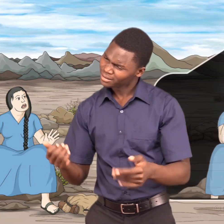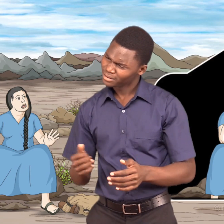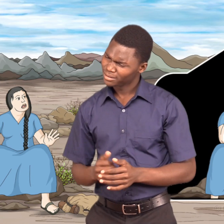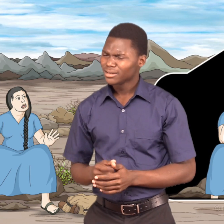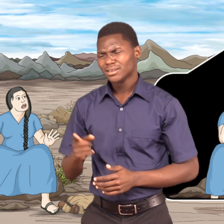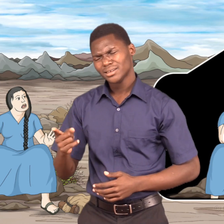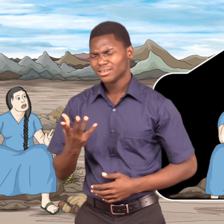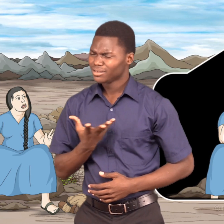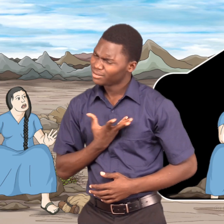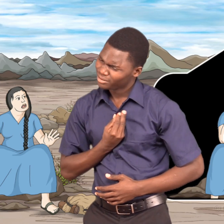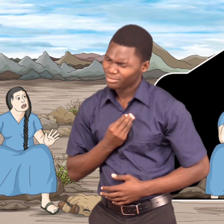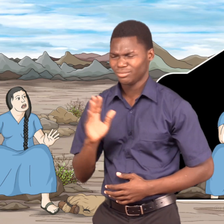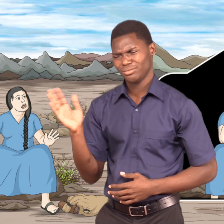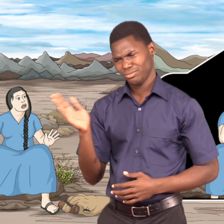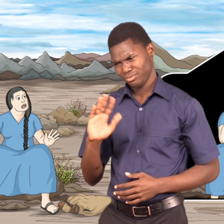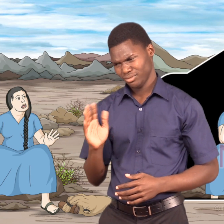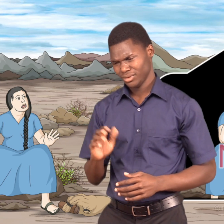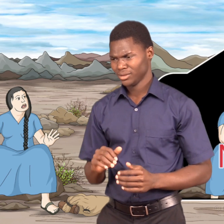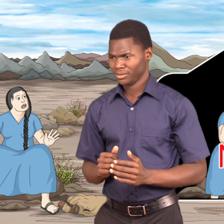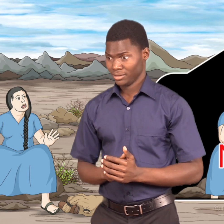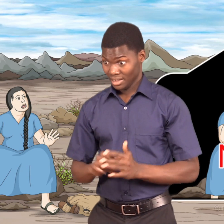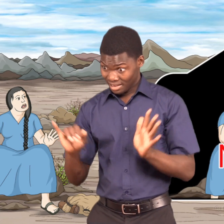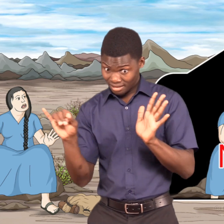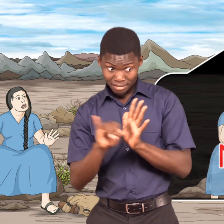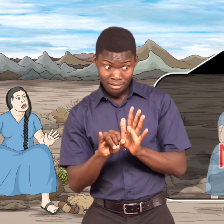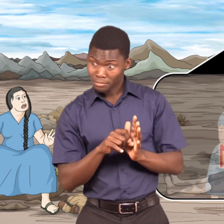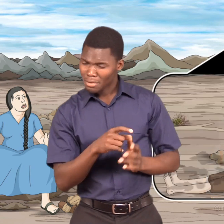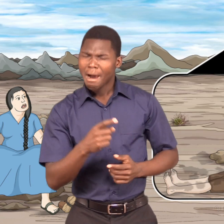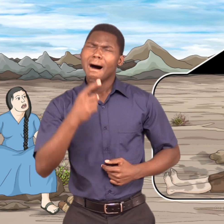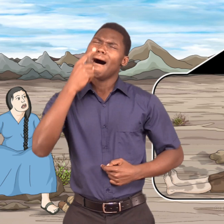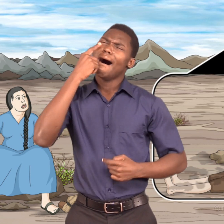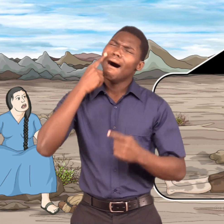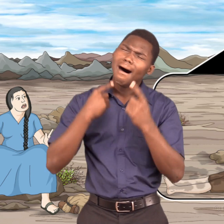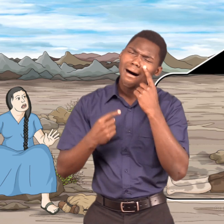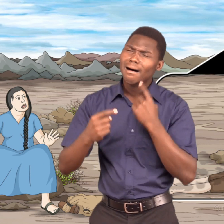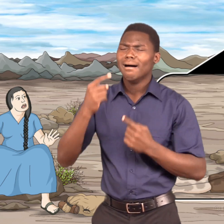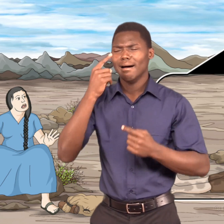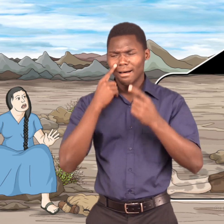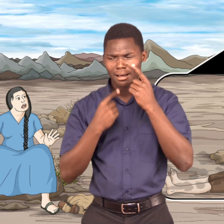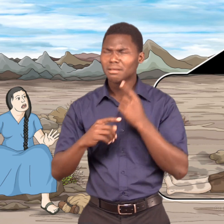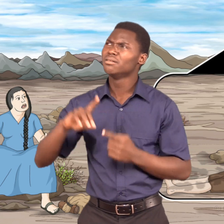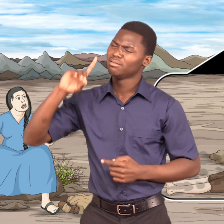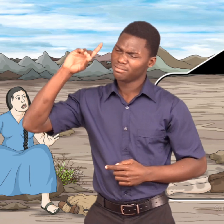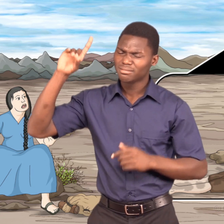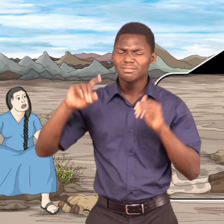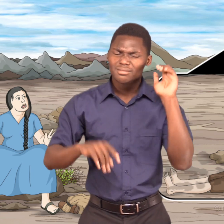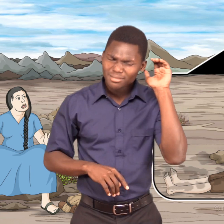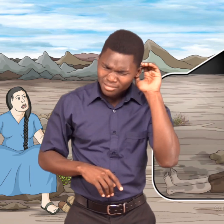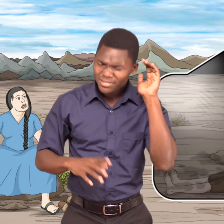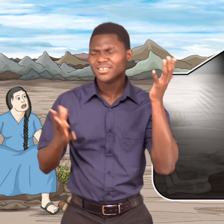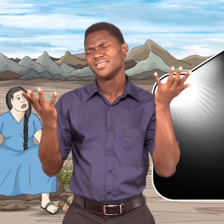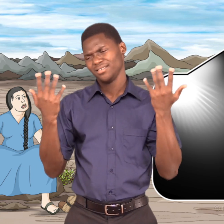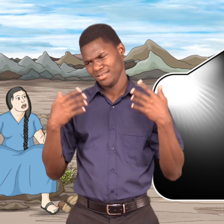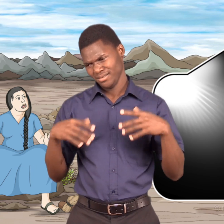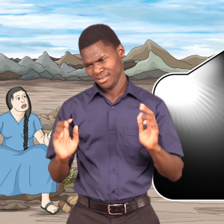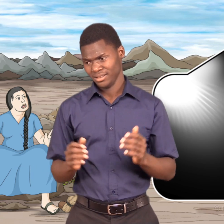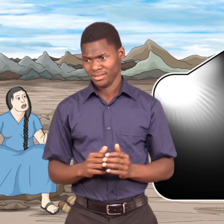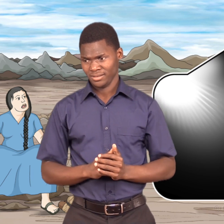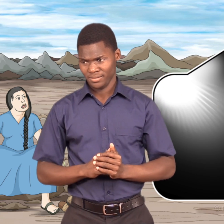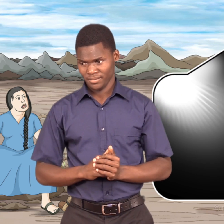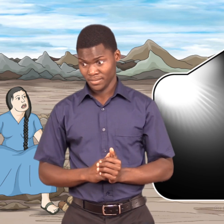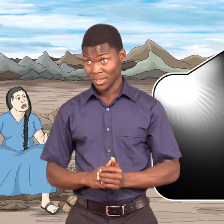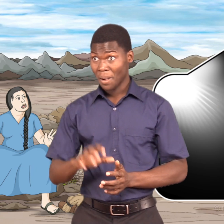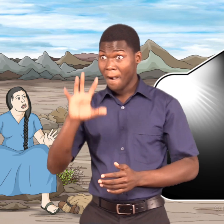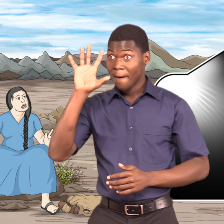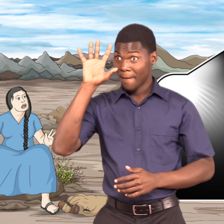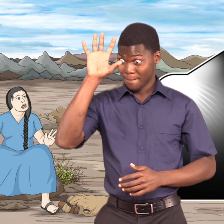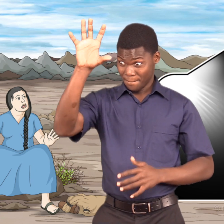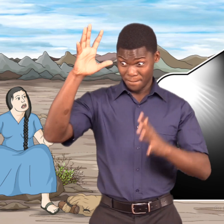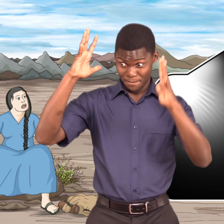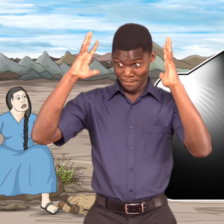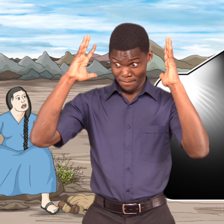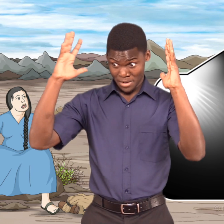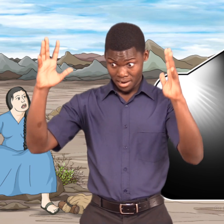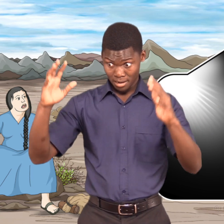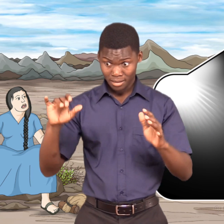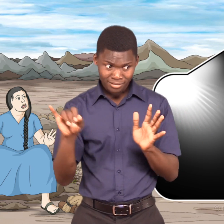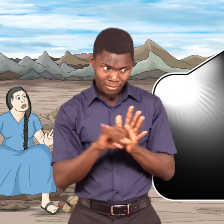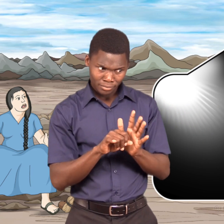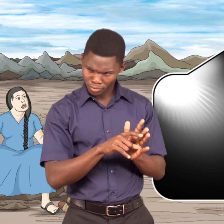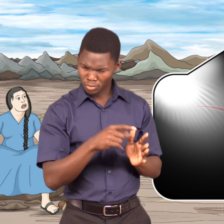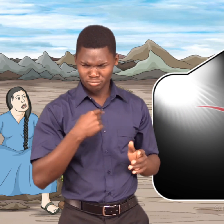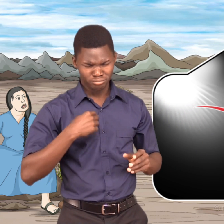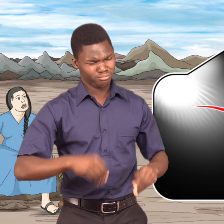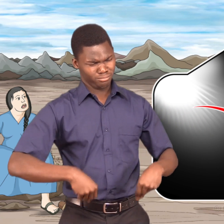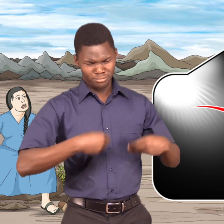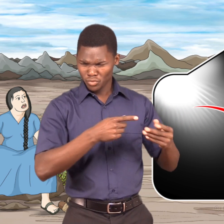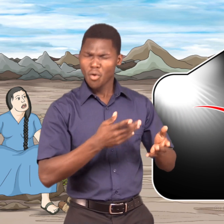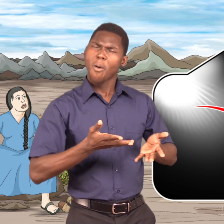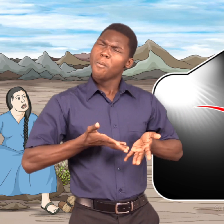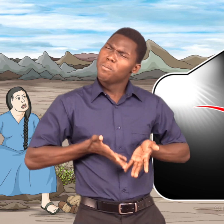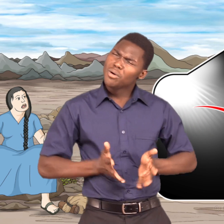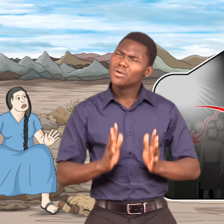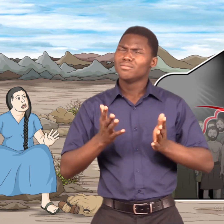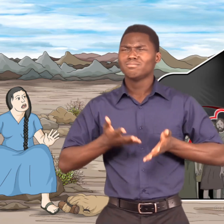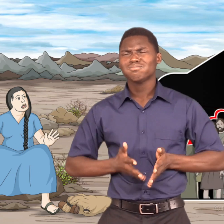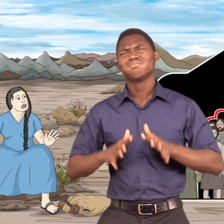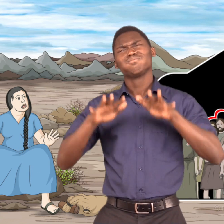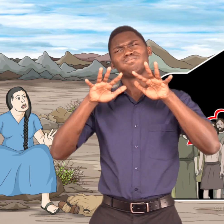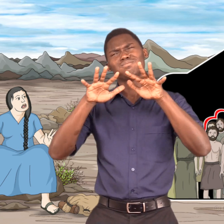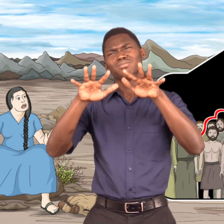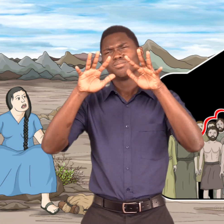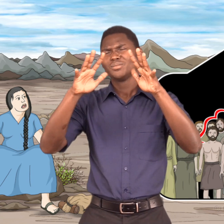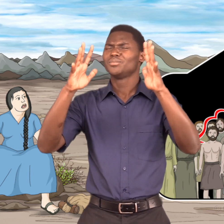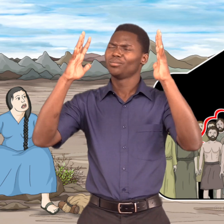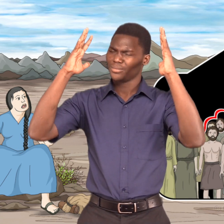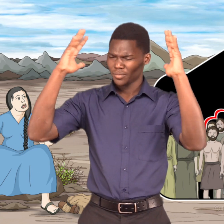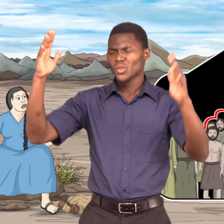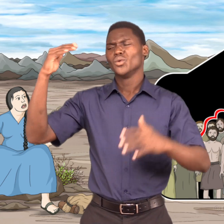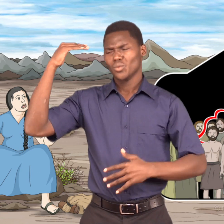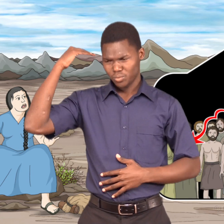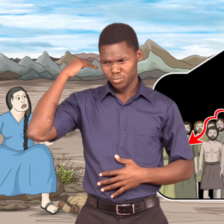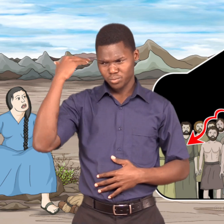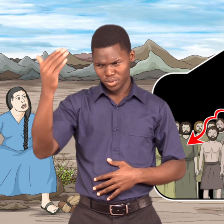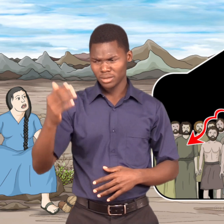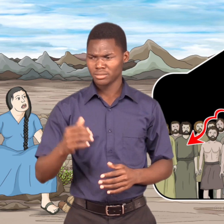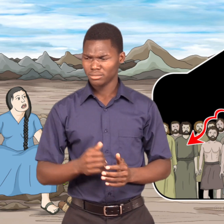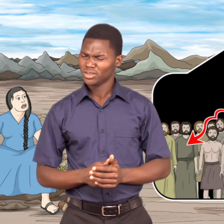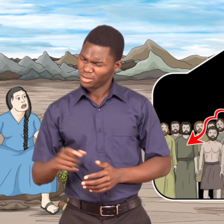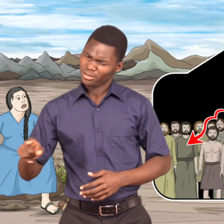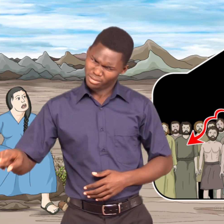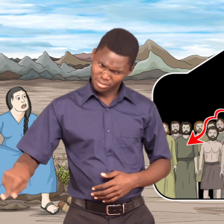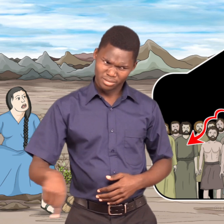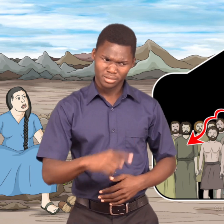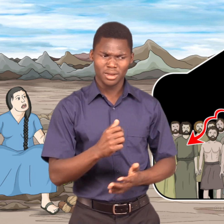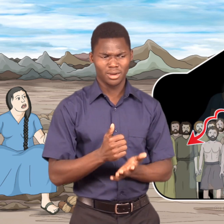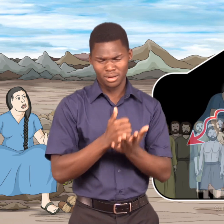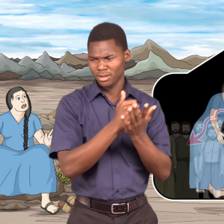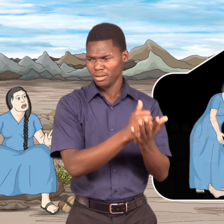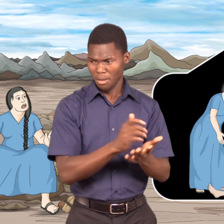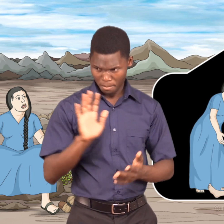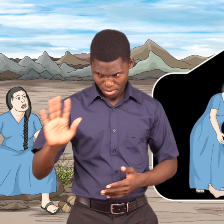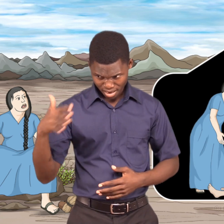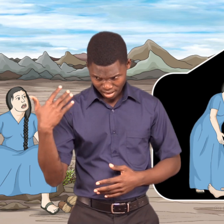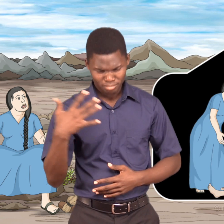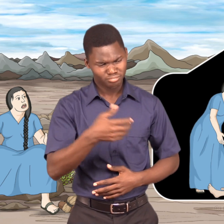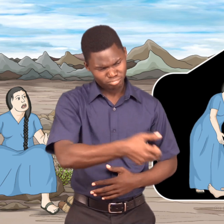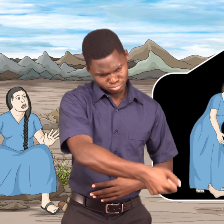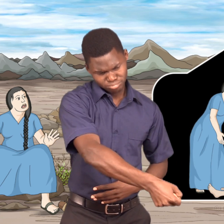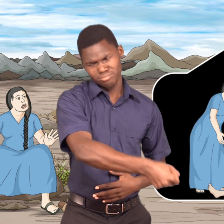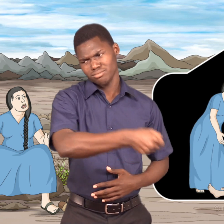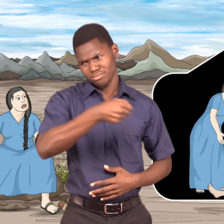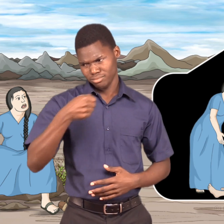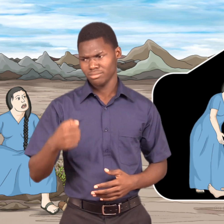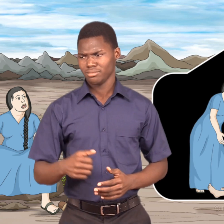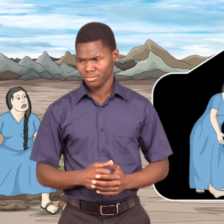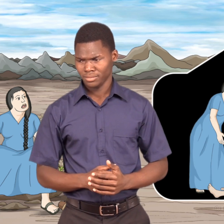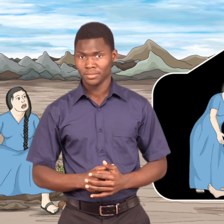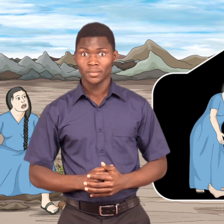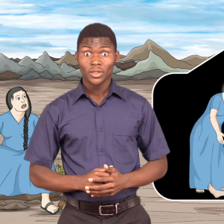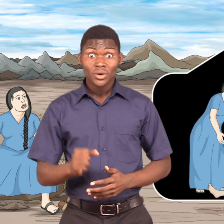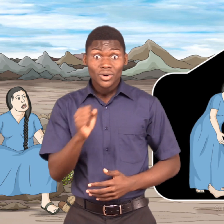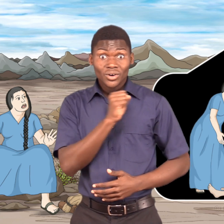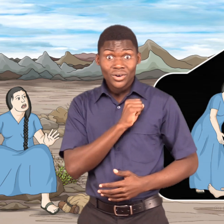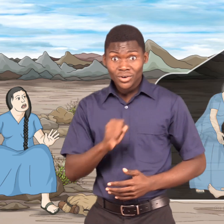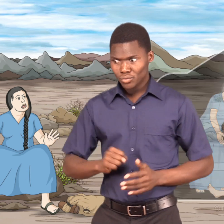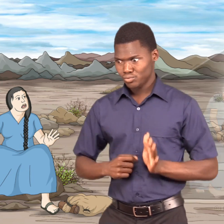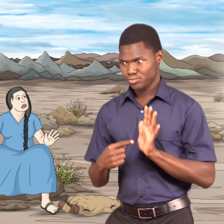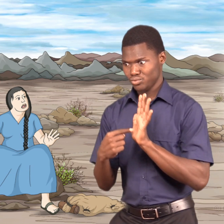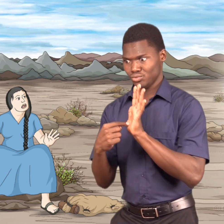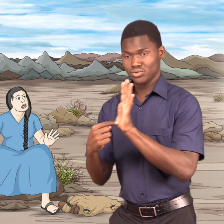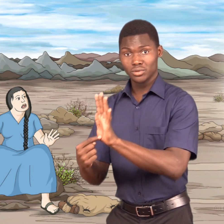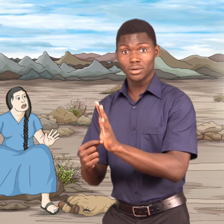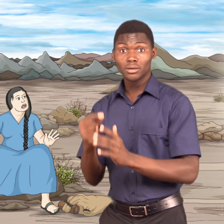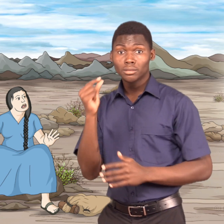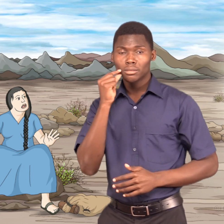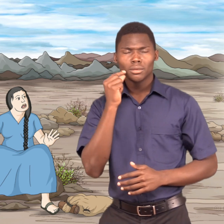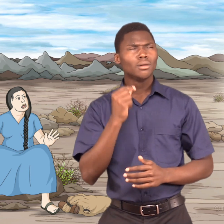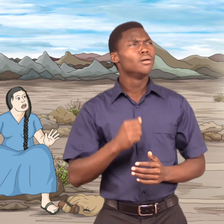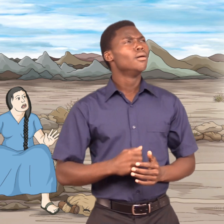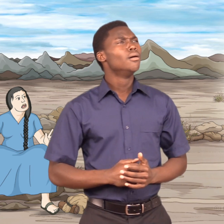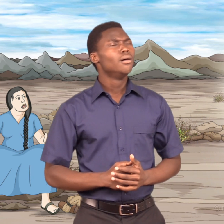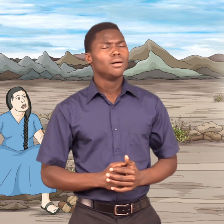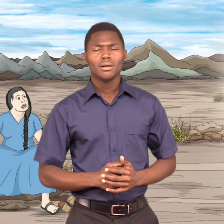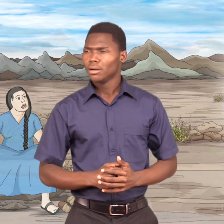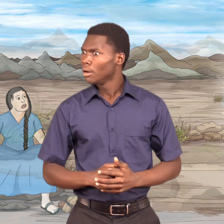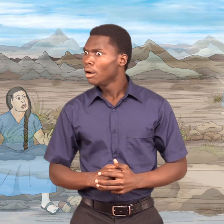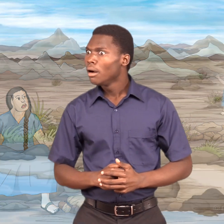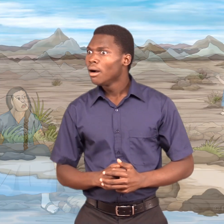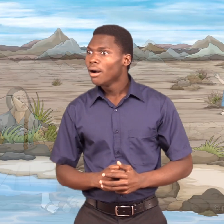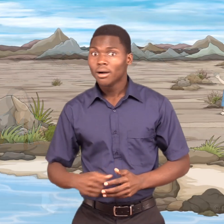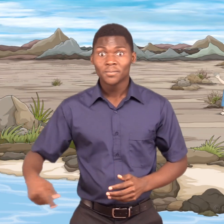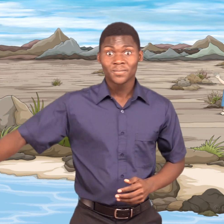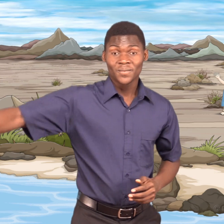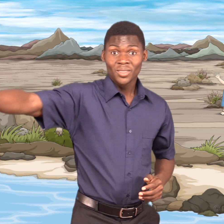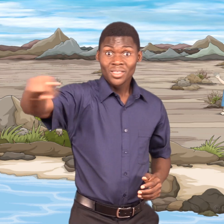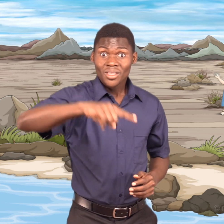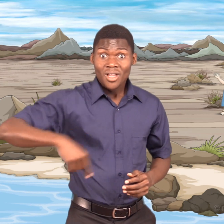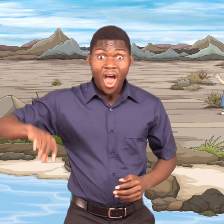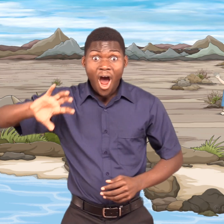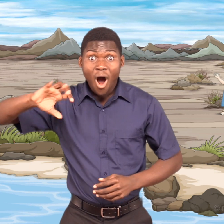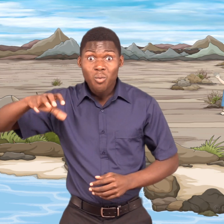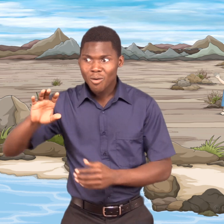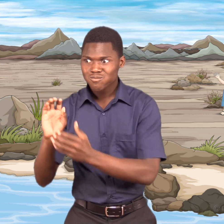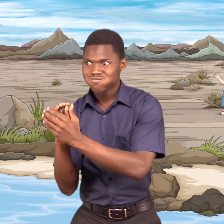Do not be afraid, for God has heard the voice of the boy where he lies. Get up, lift up the boy, and take him by the hand, for I will make him into a great nation.”